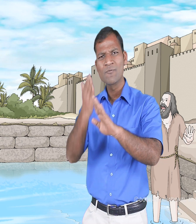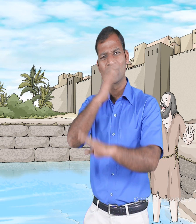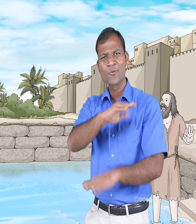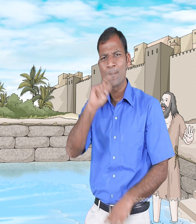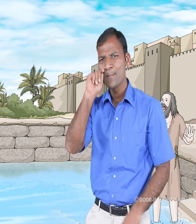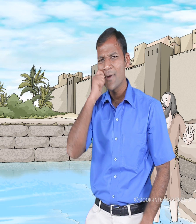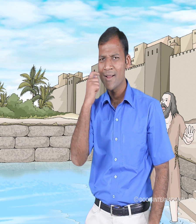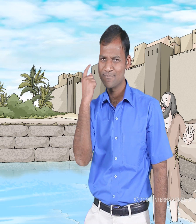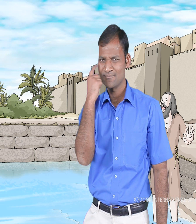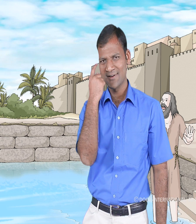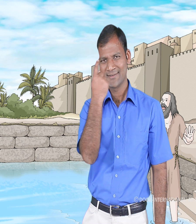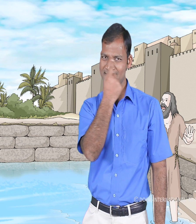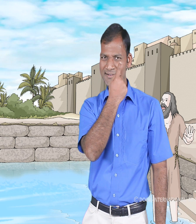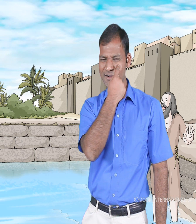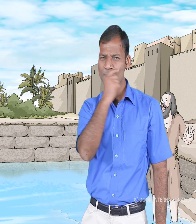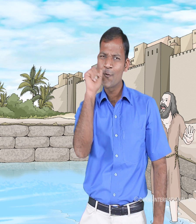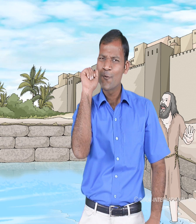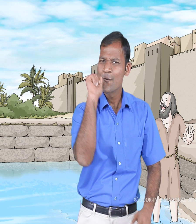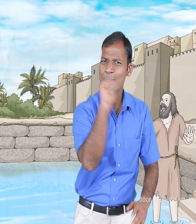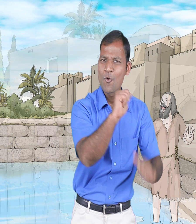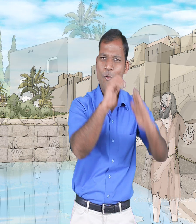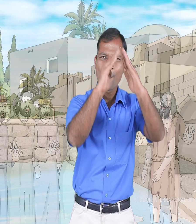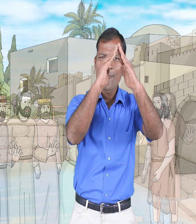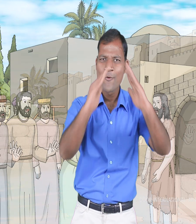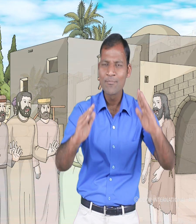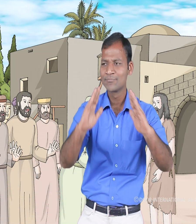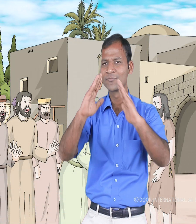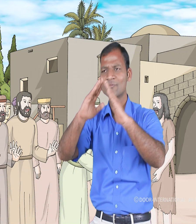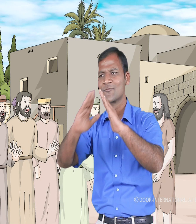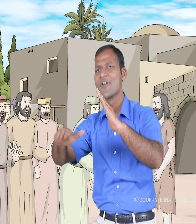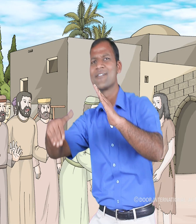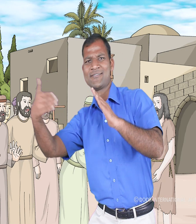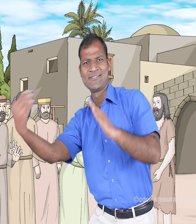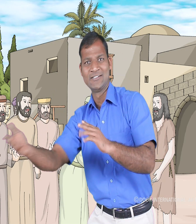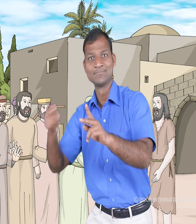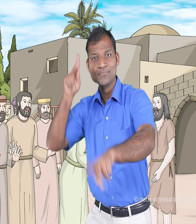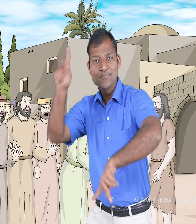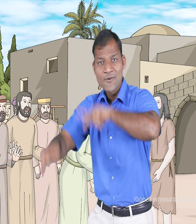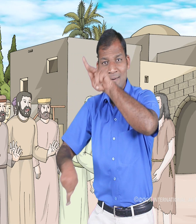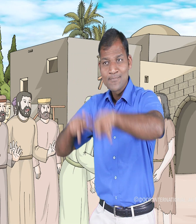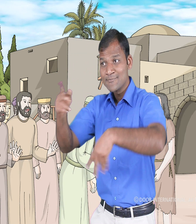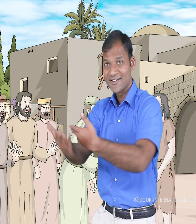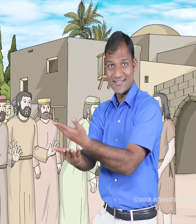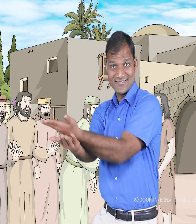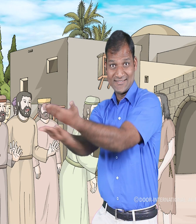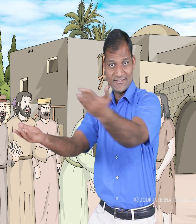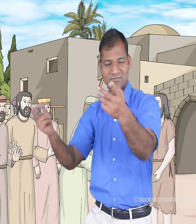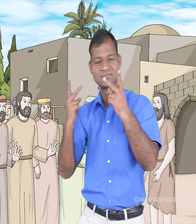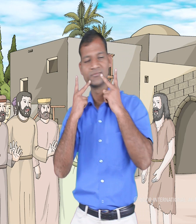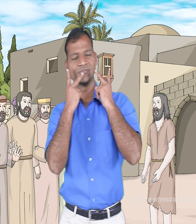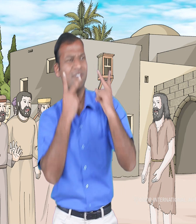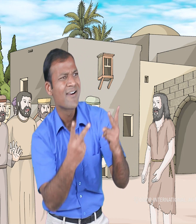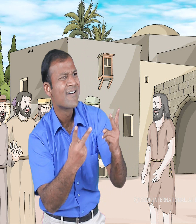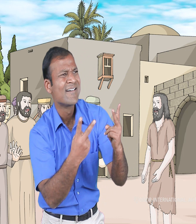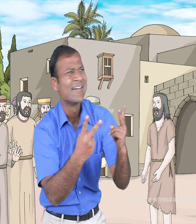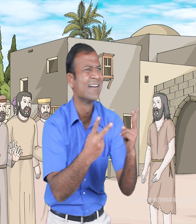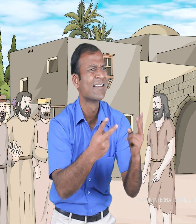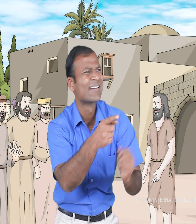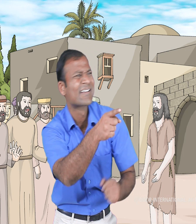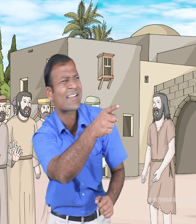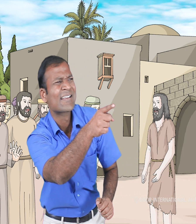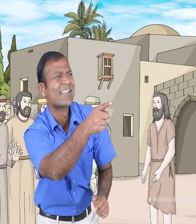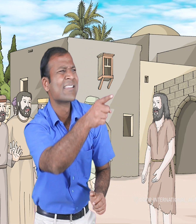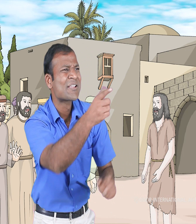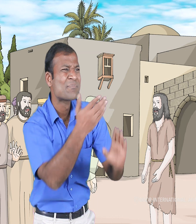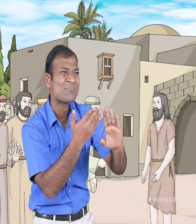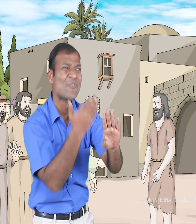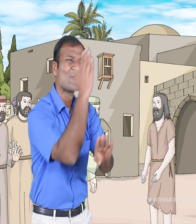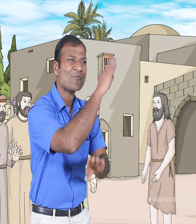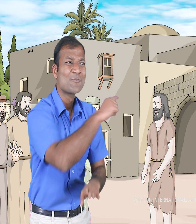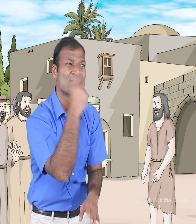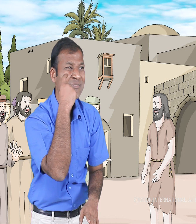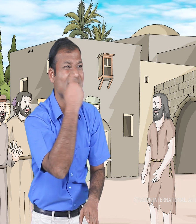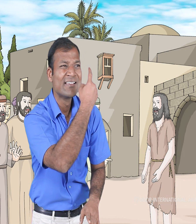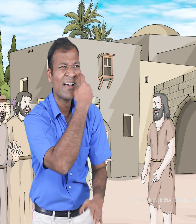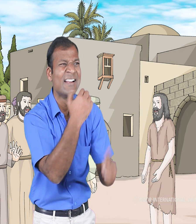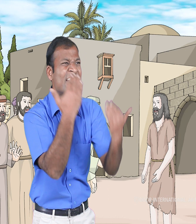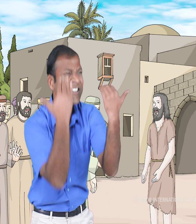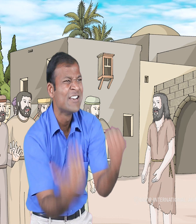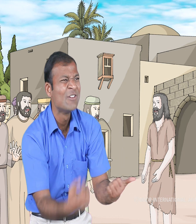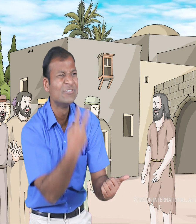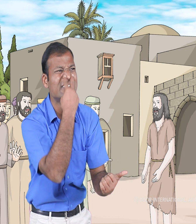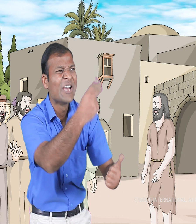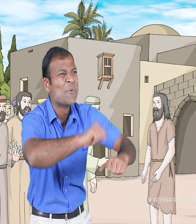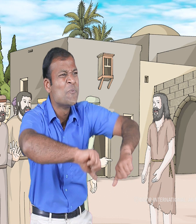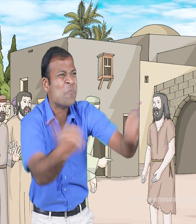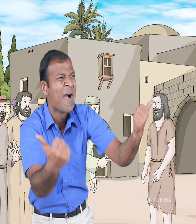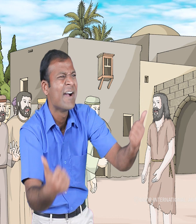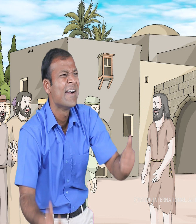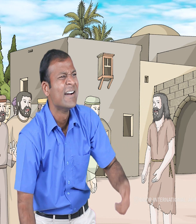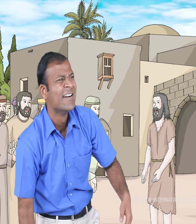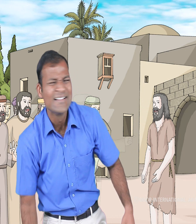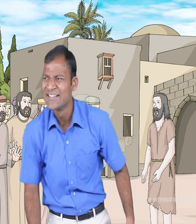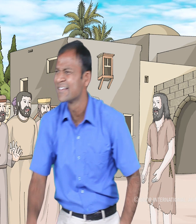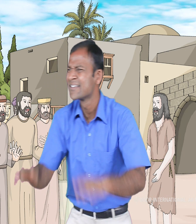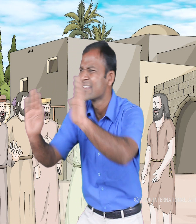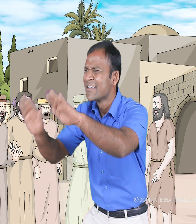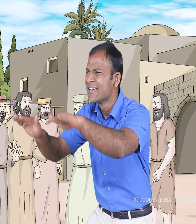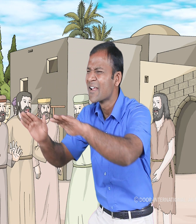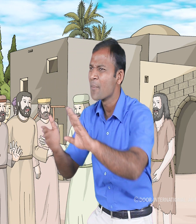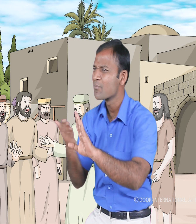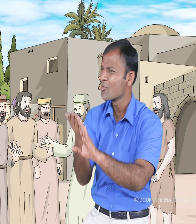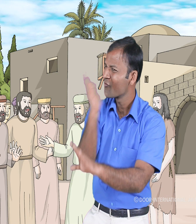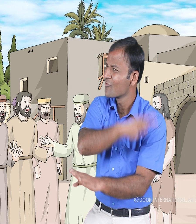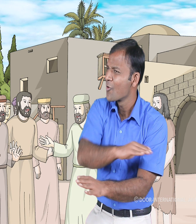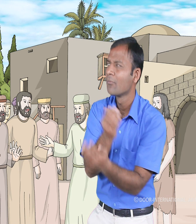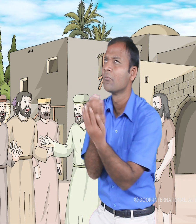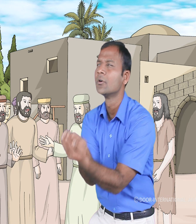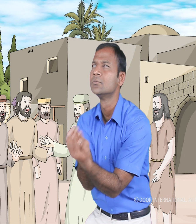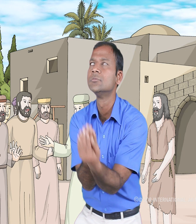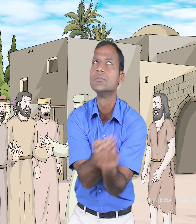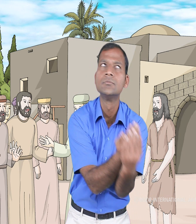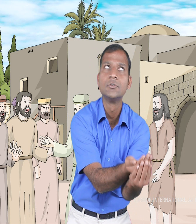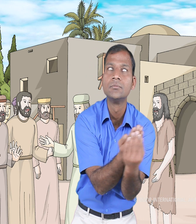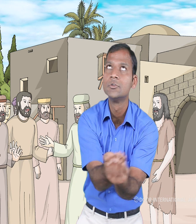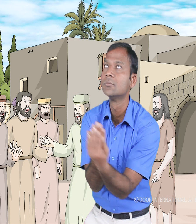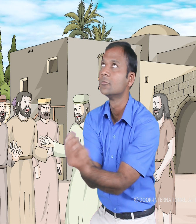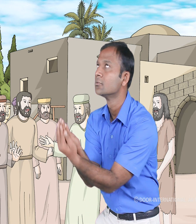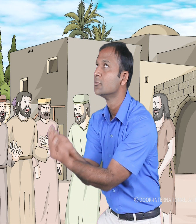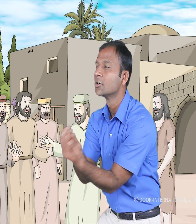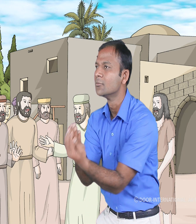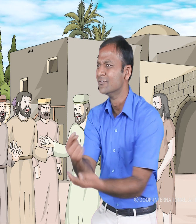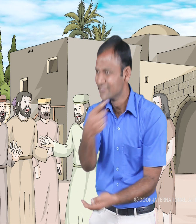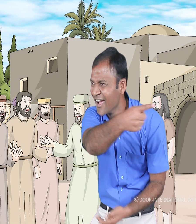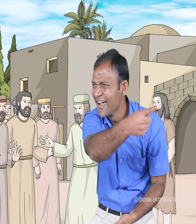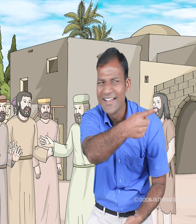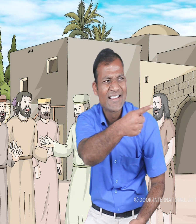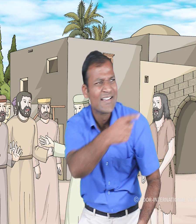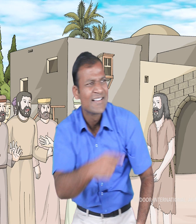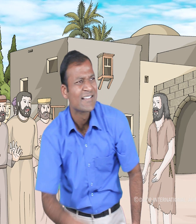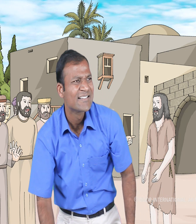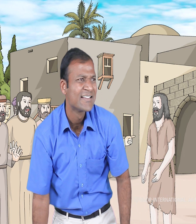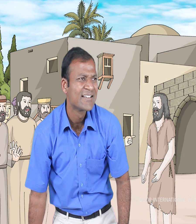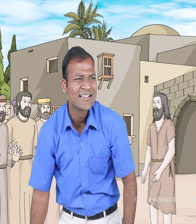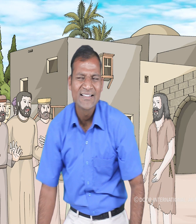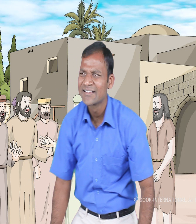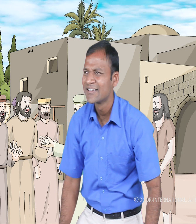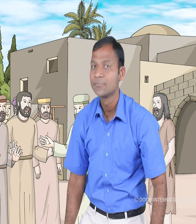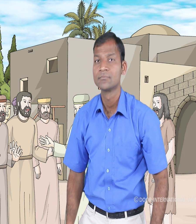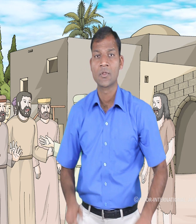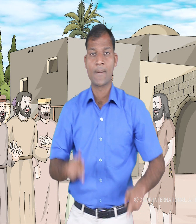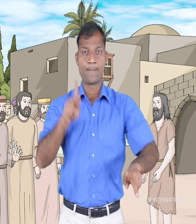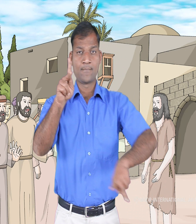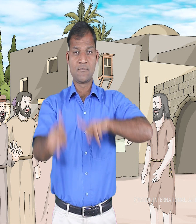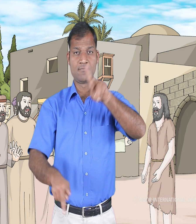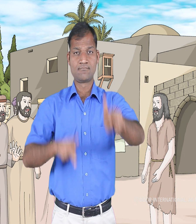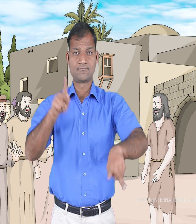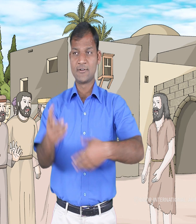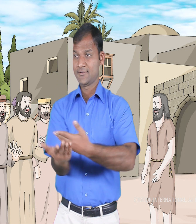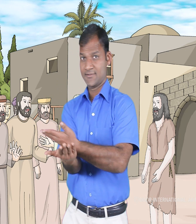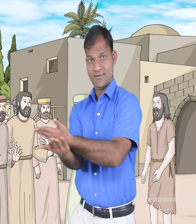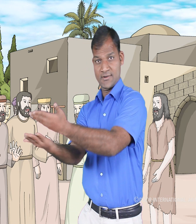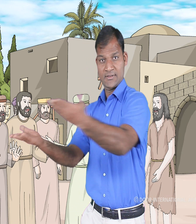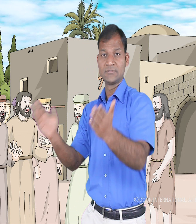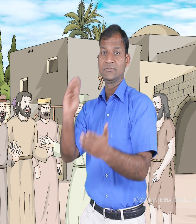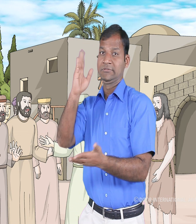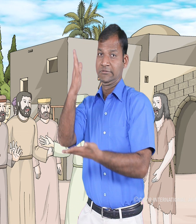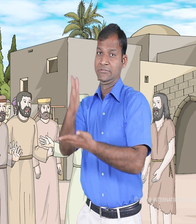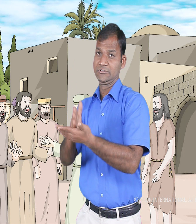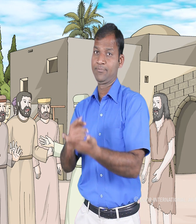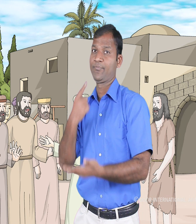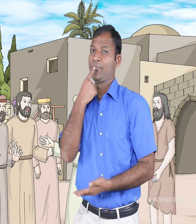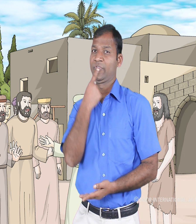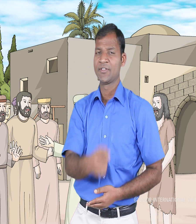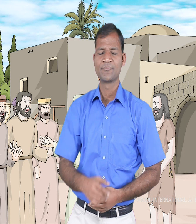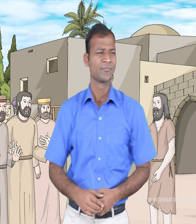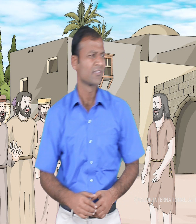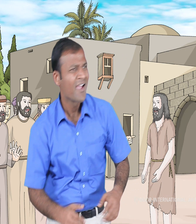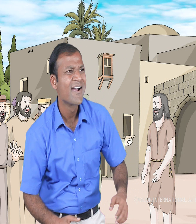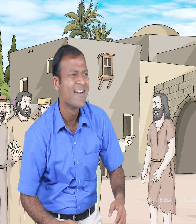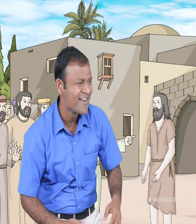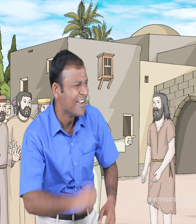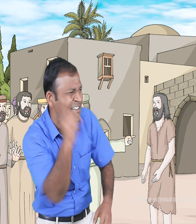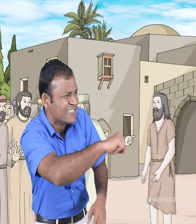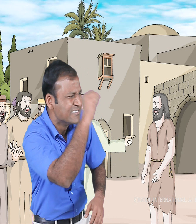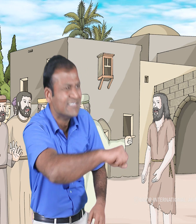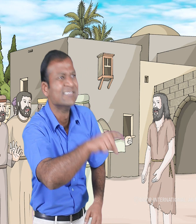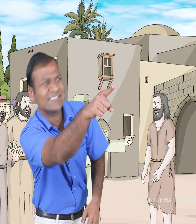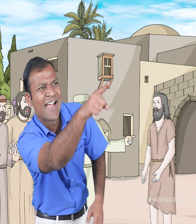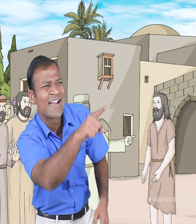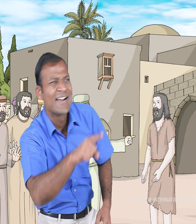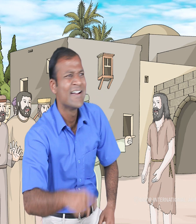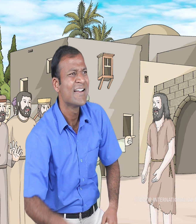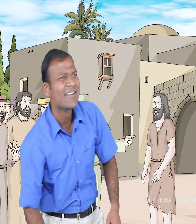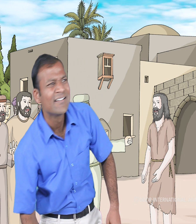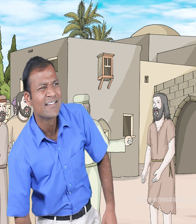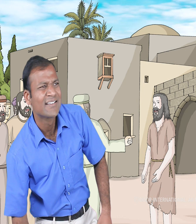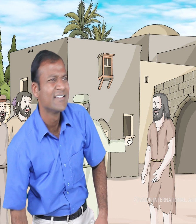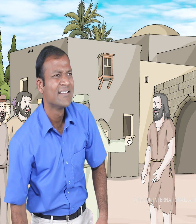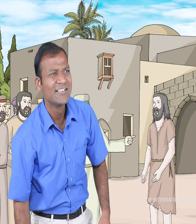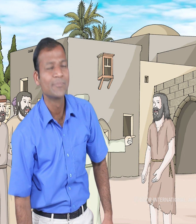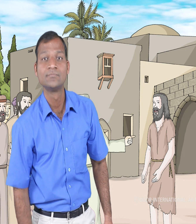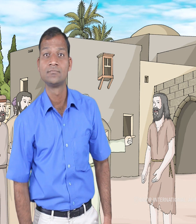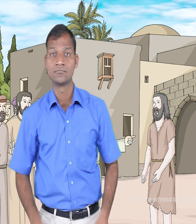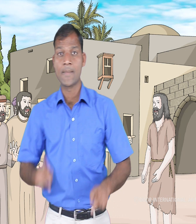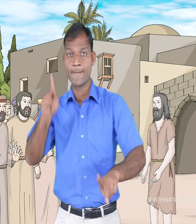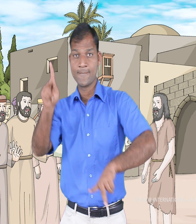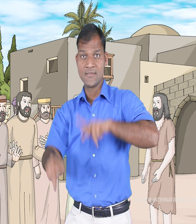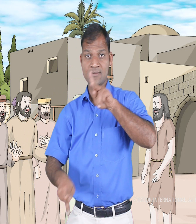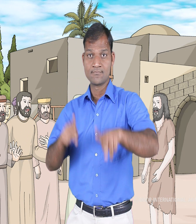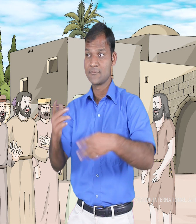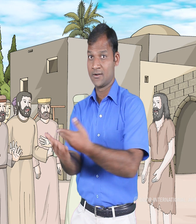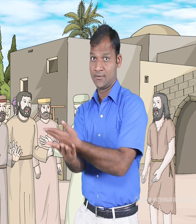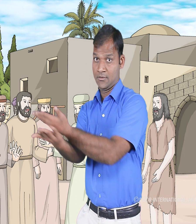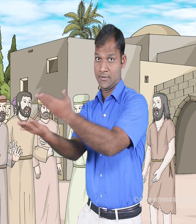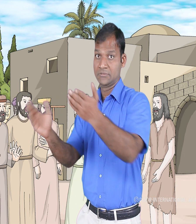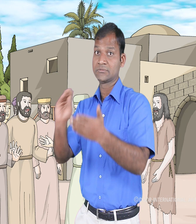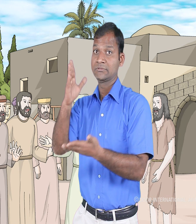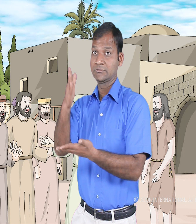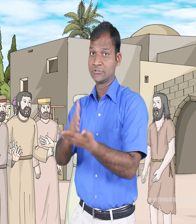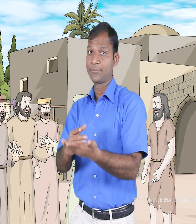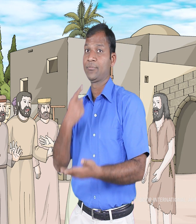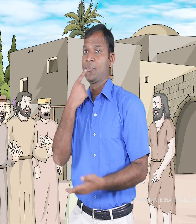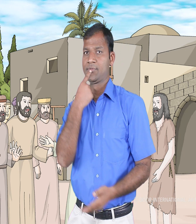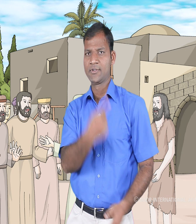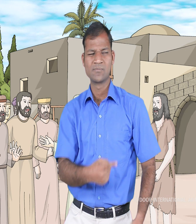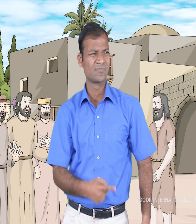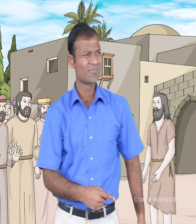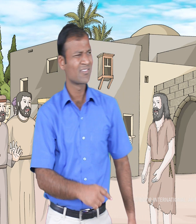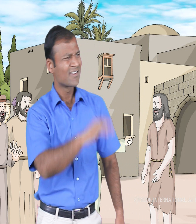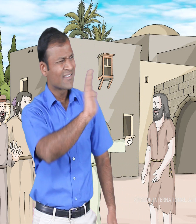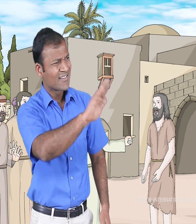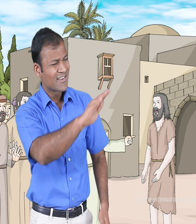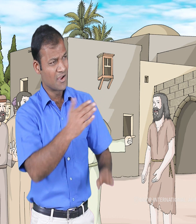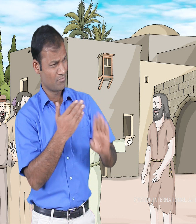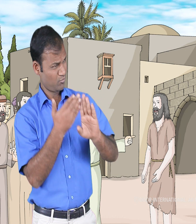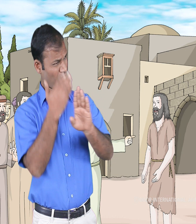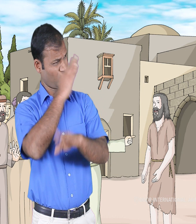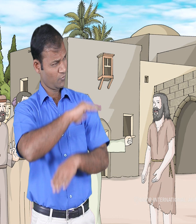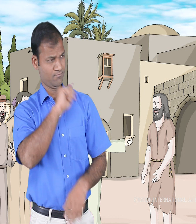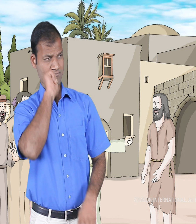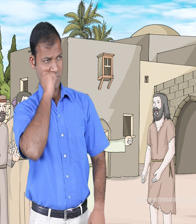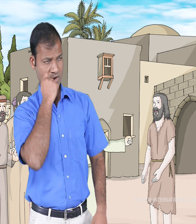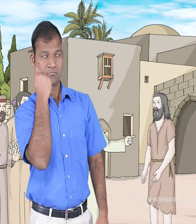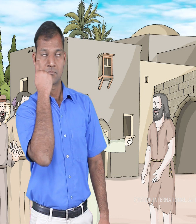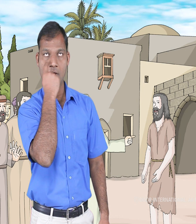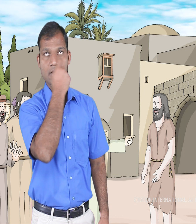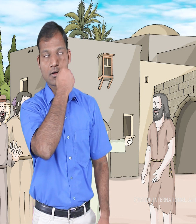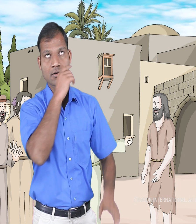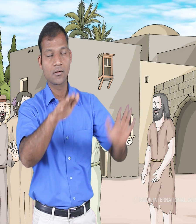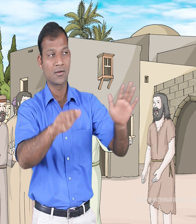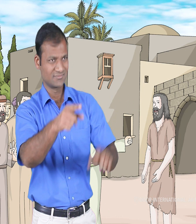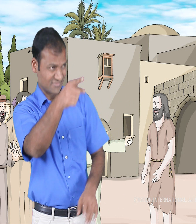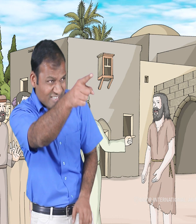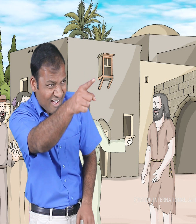At this, his neighbors and those who had formerly seen him begging began to ask, “Isn’t this the man who used to sit and beg?”